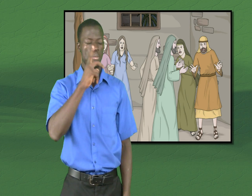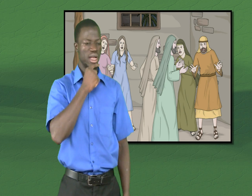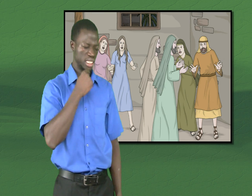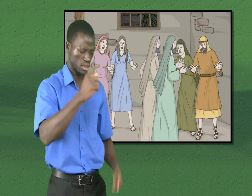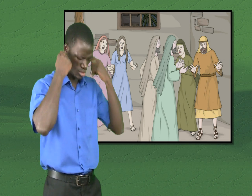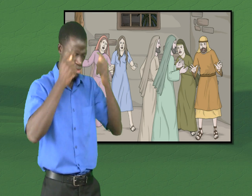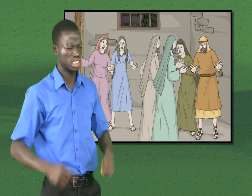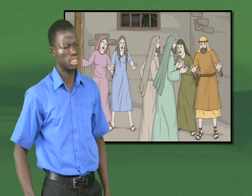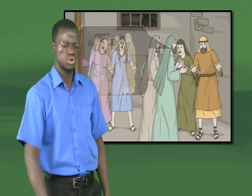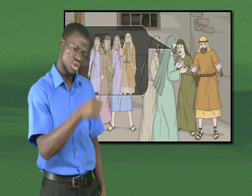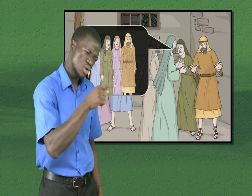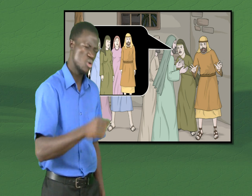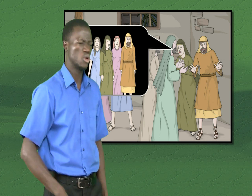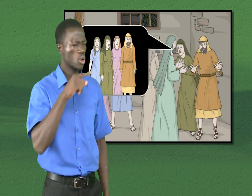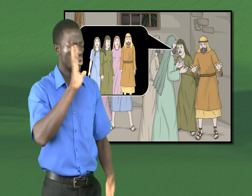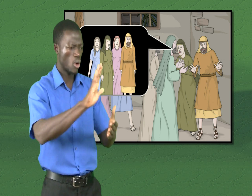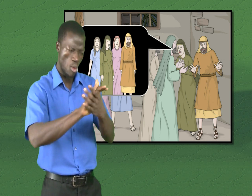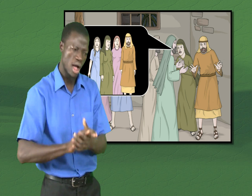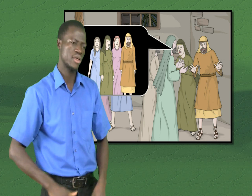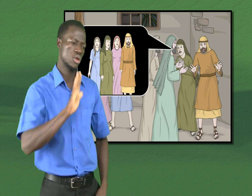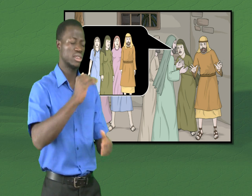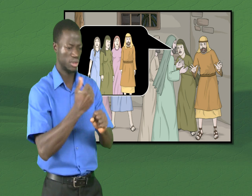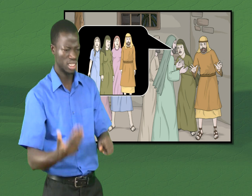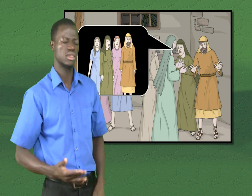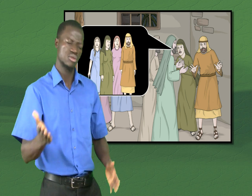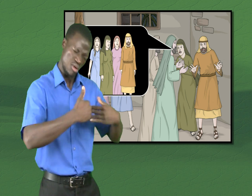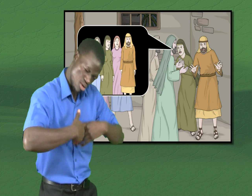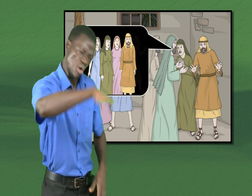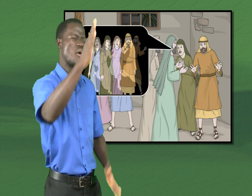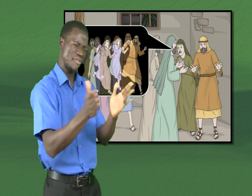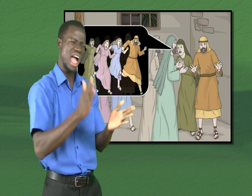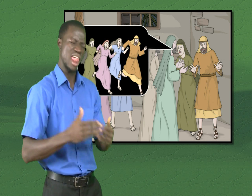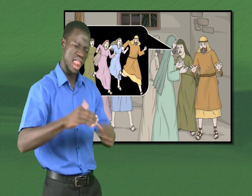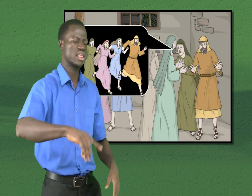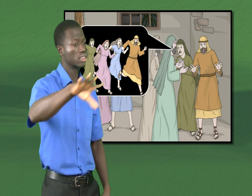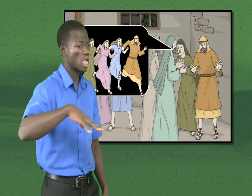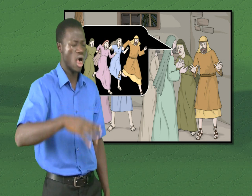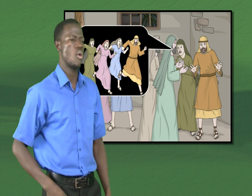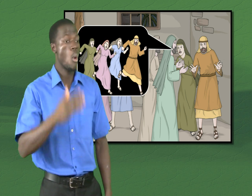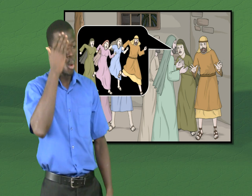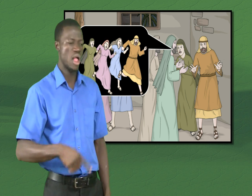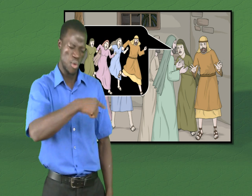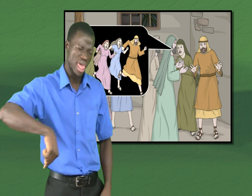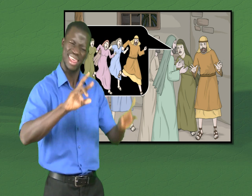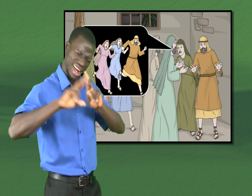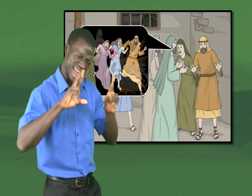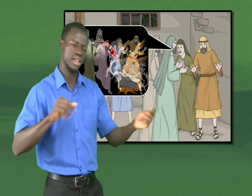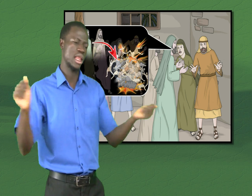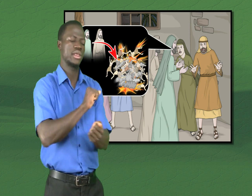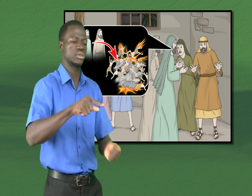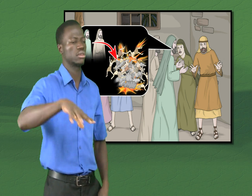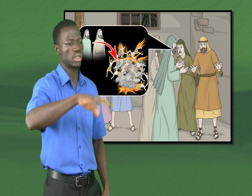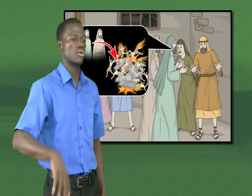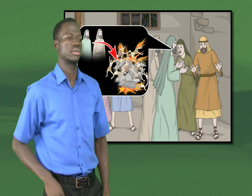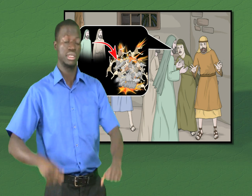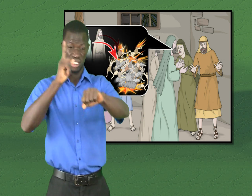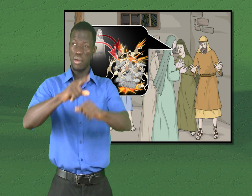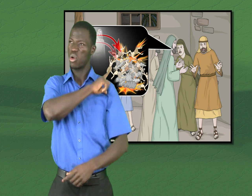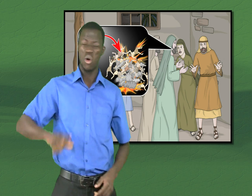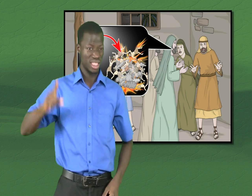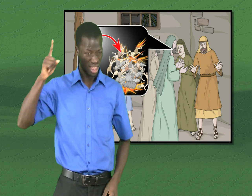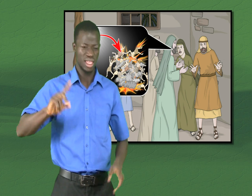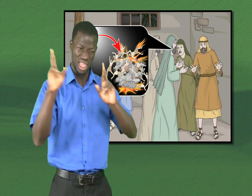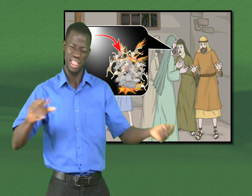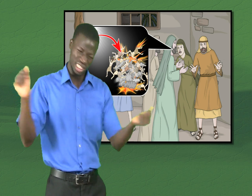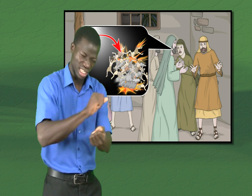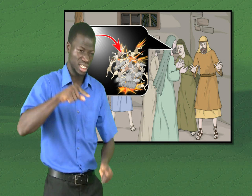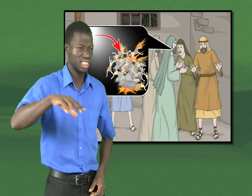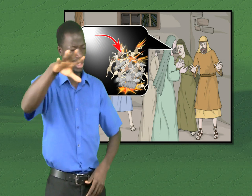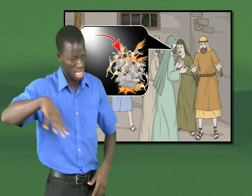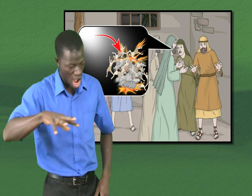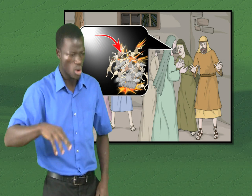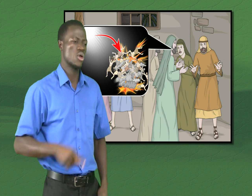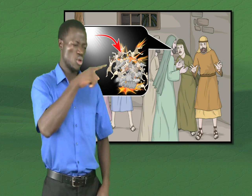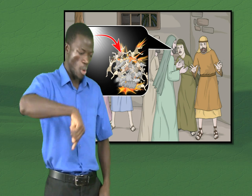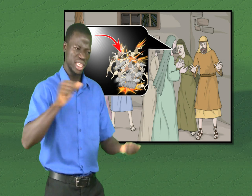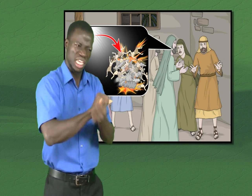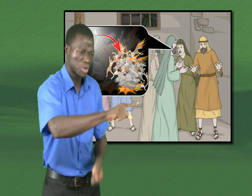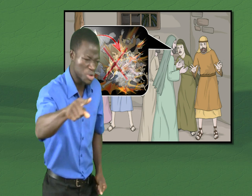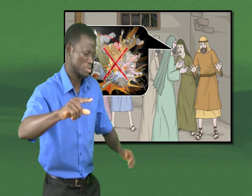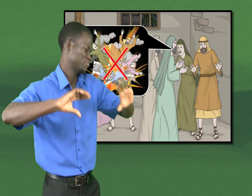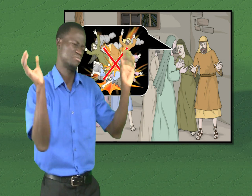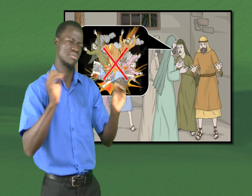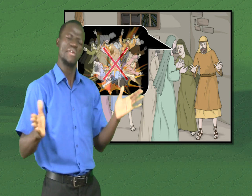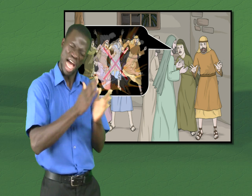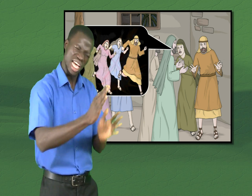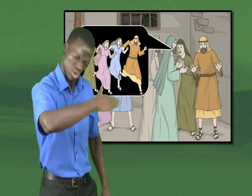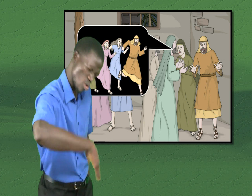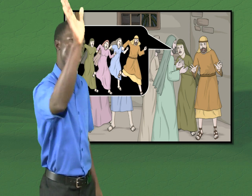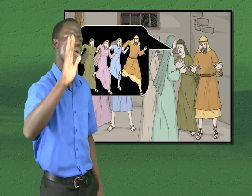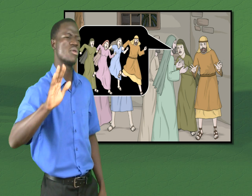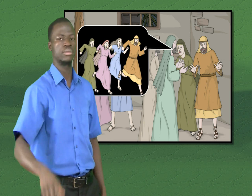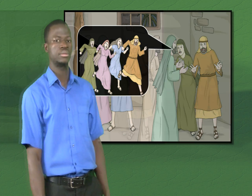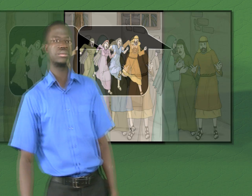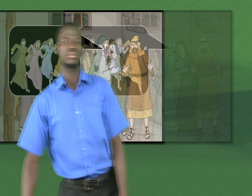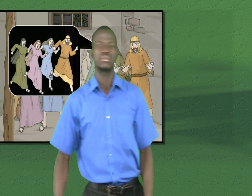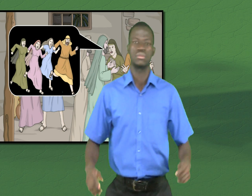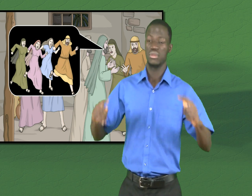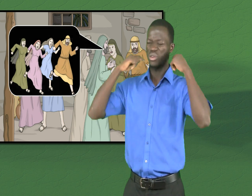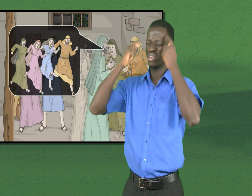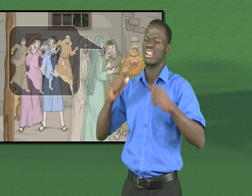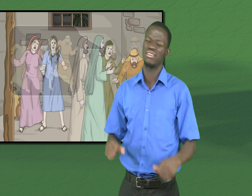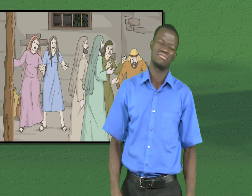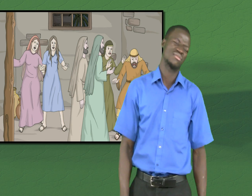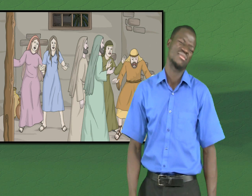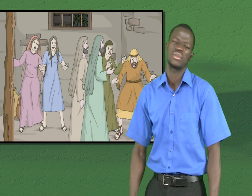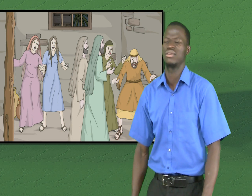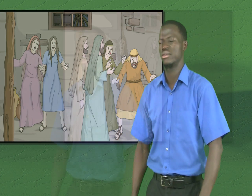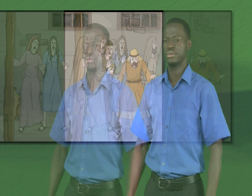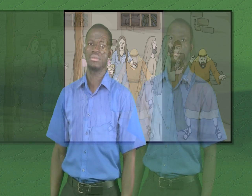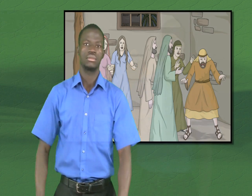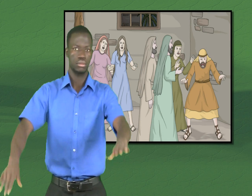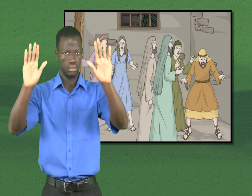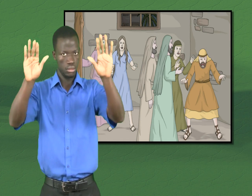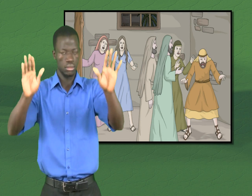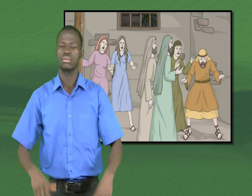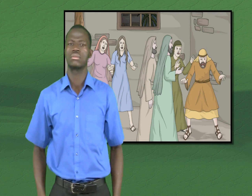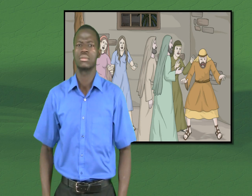Take your wife and your two daughters who are here, or you will be swept away in the punishment of the city.”